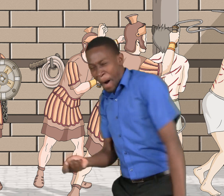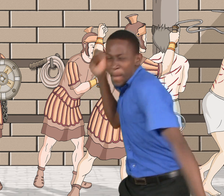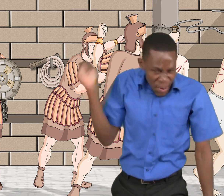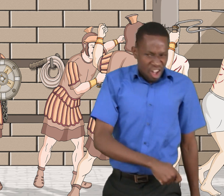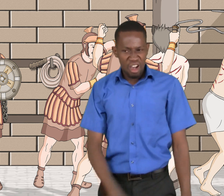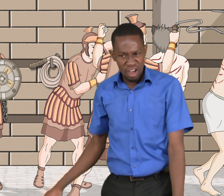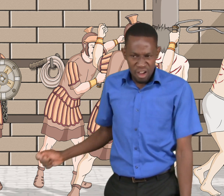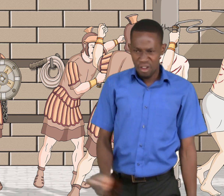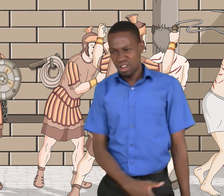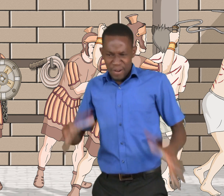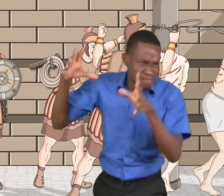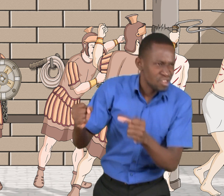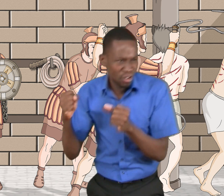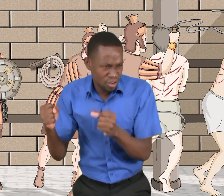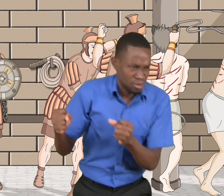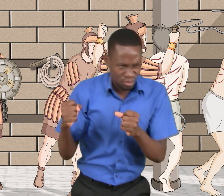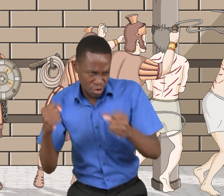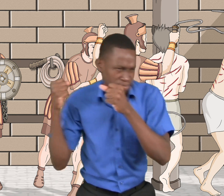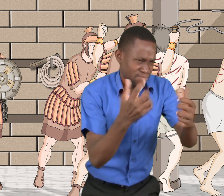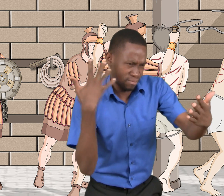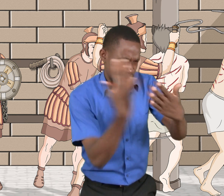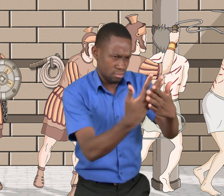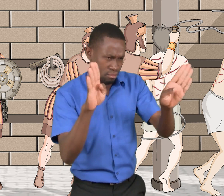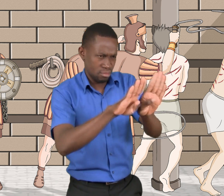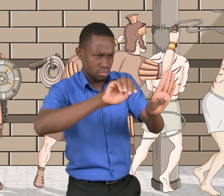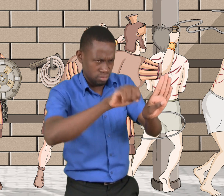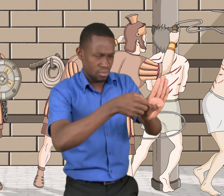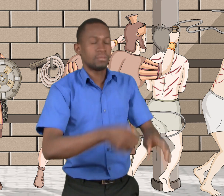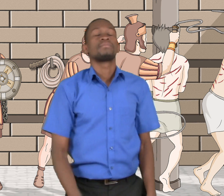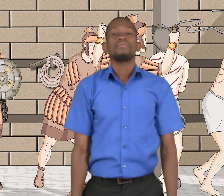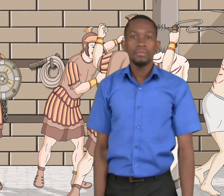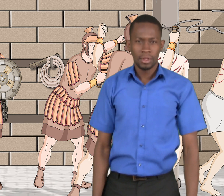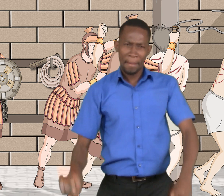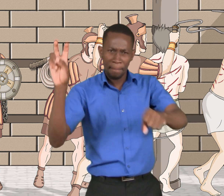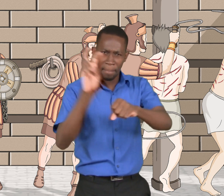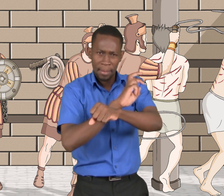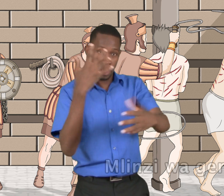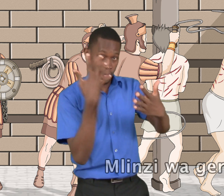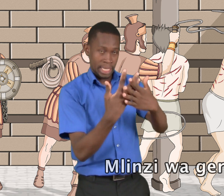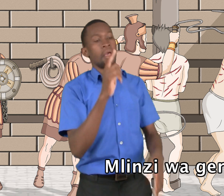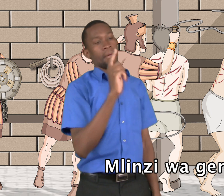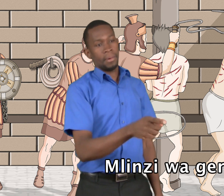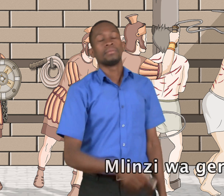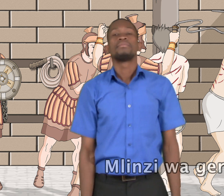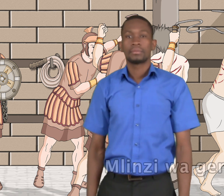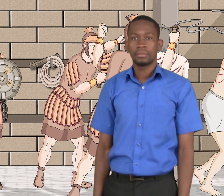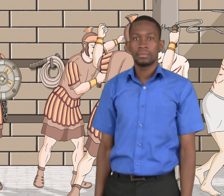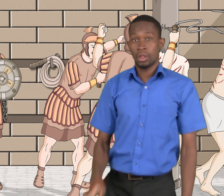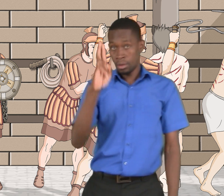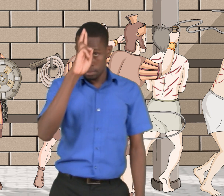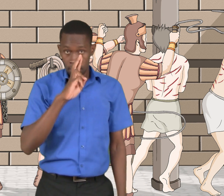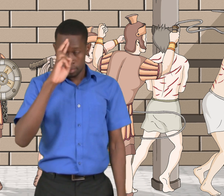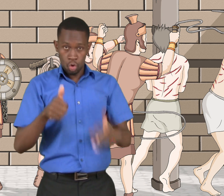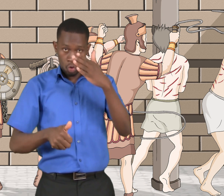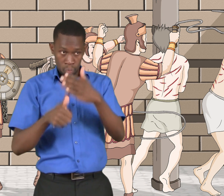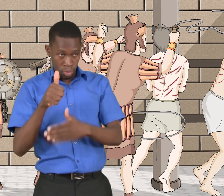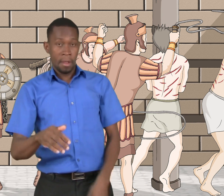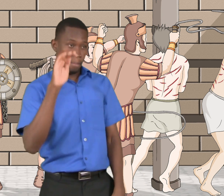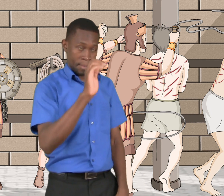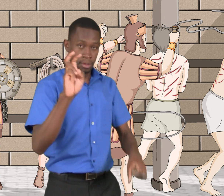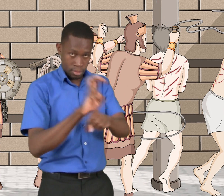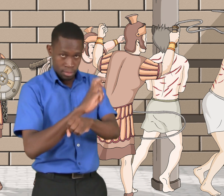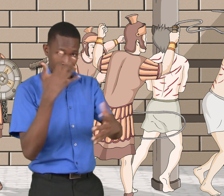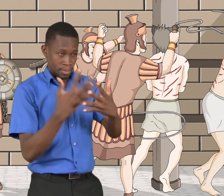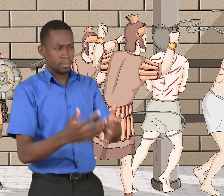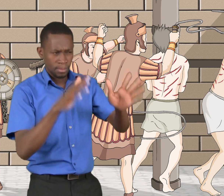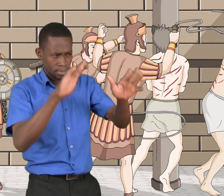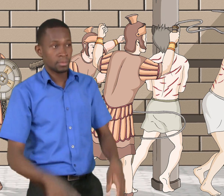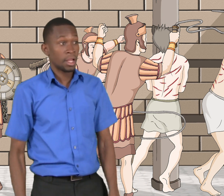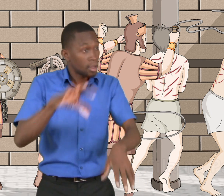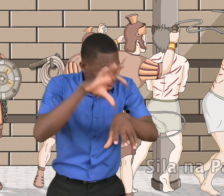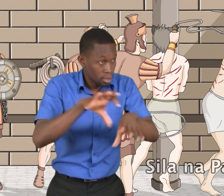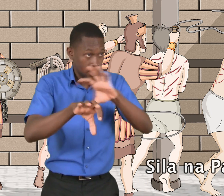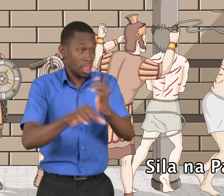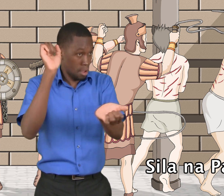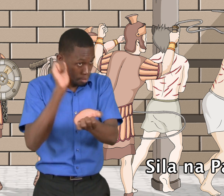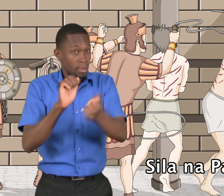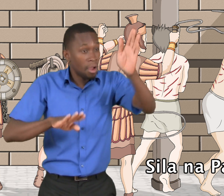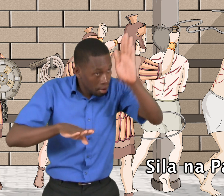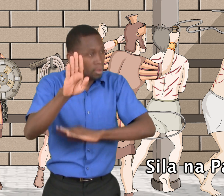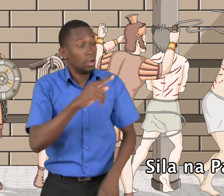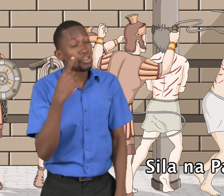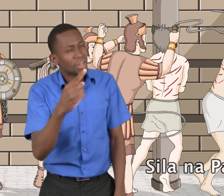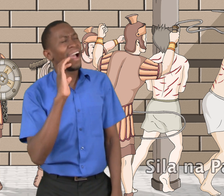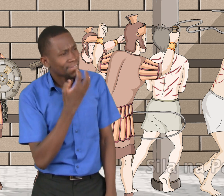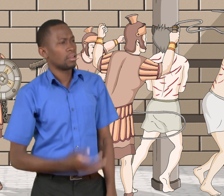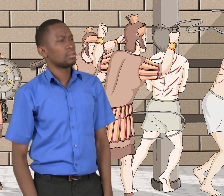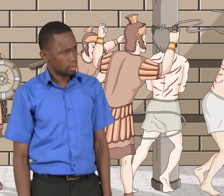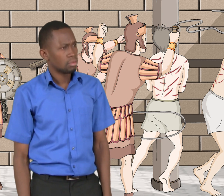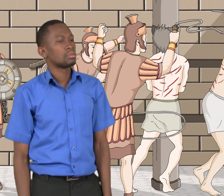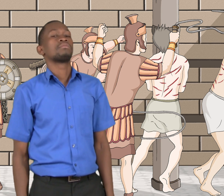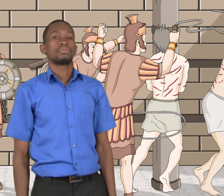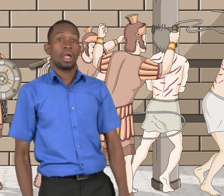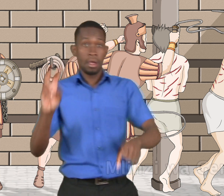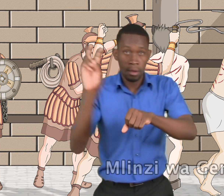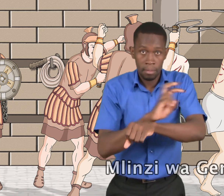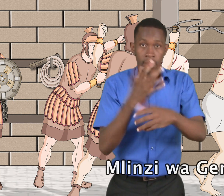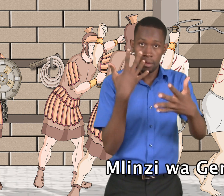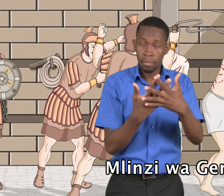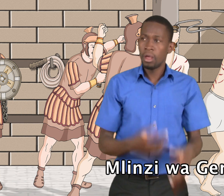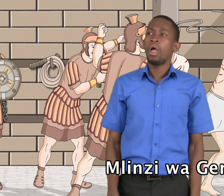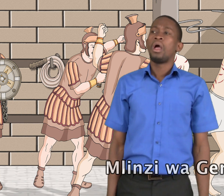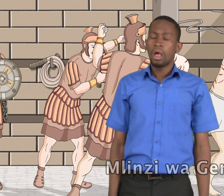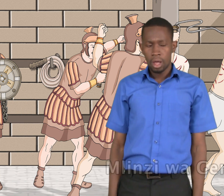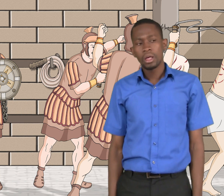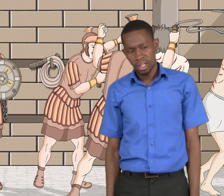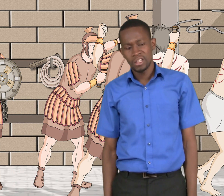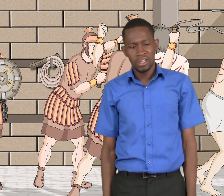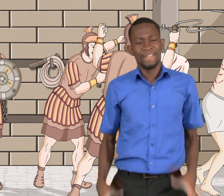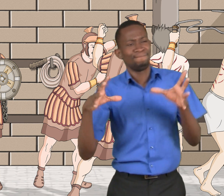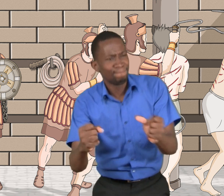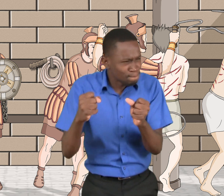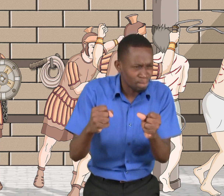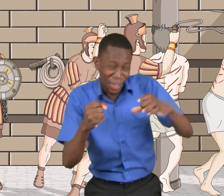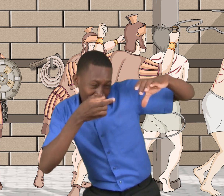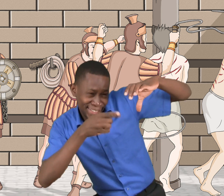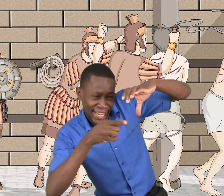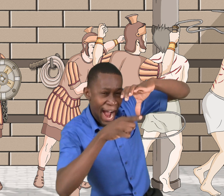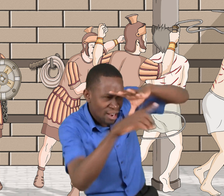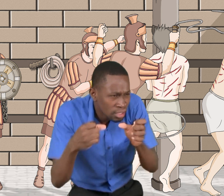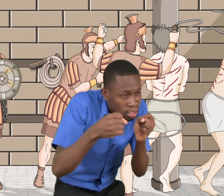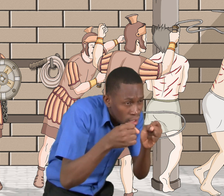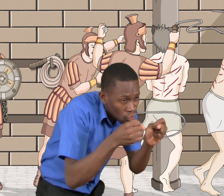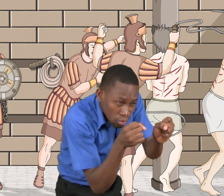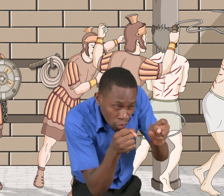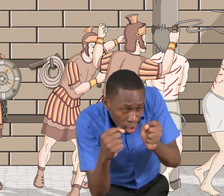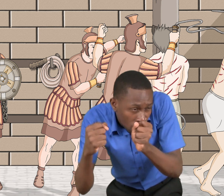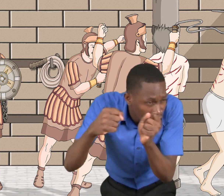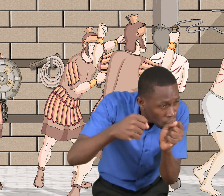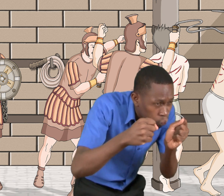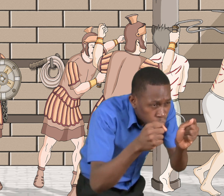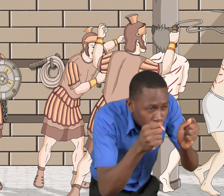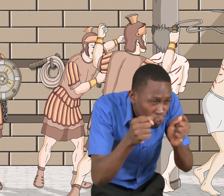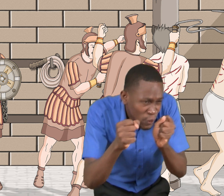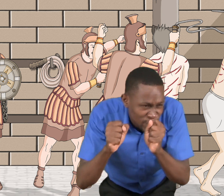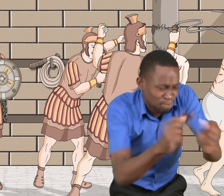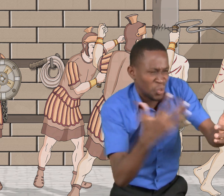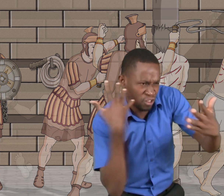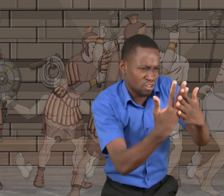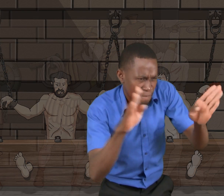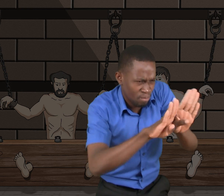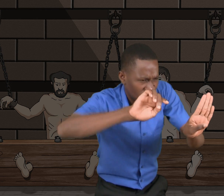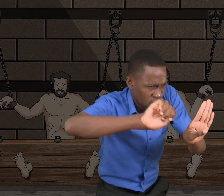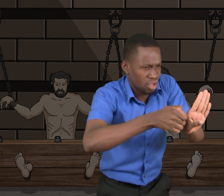And after striking them with many blows, they threw them into prison and ordered the jailer to guard them securely.